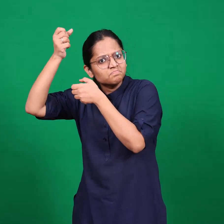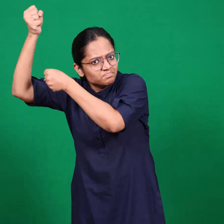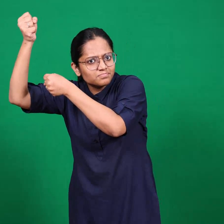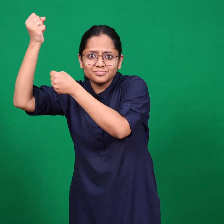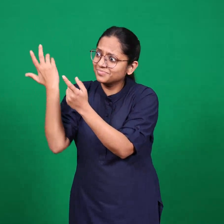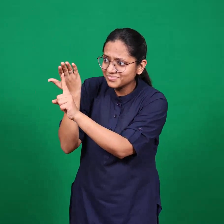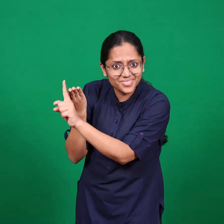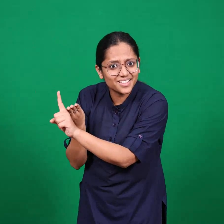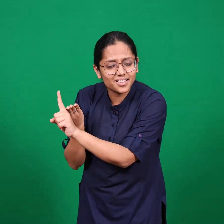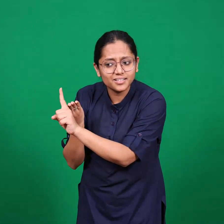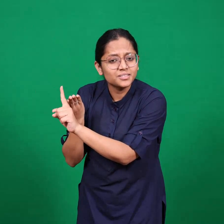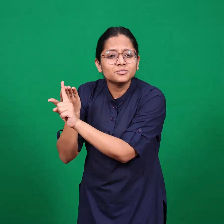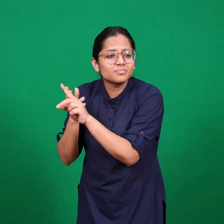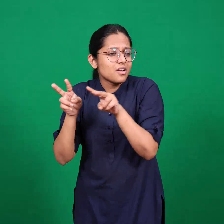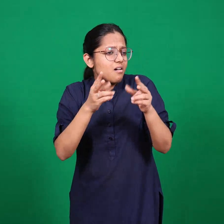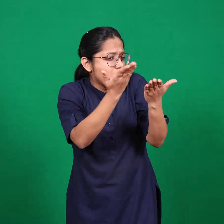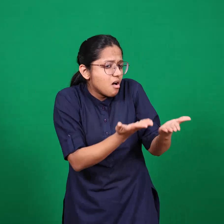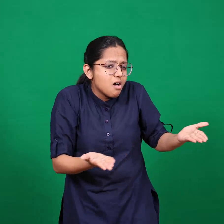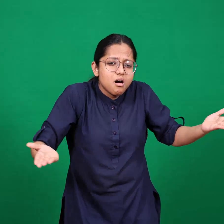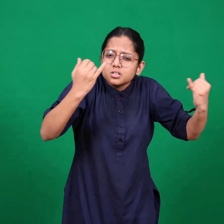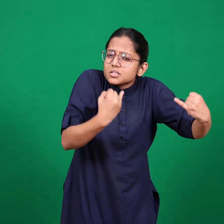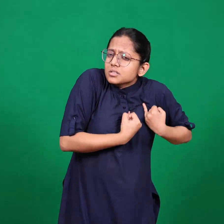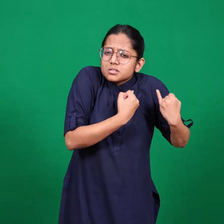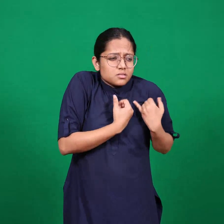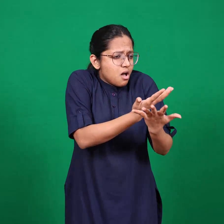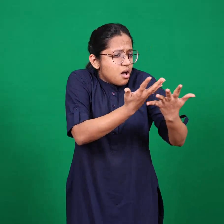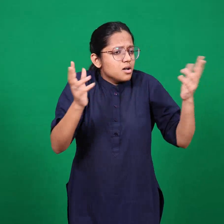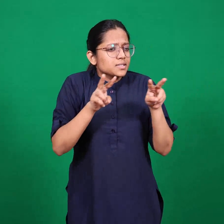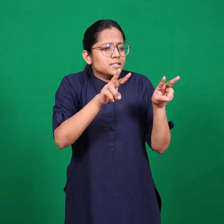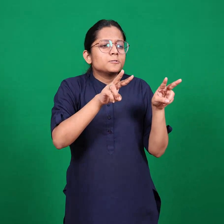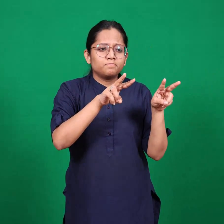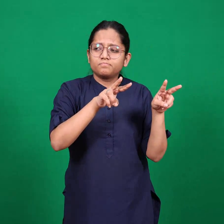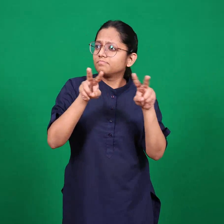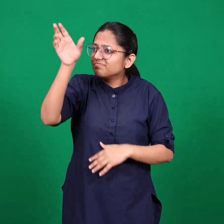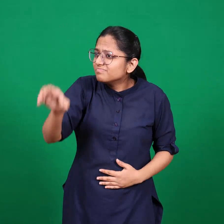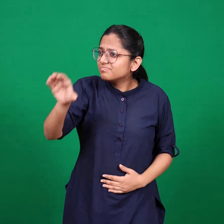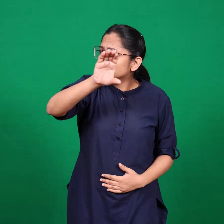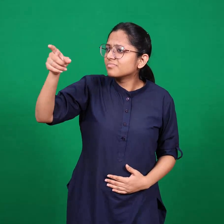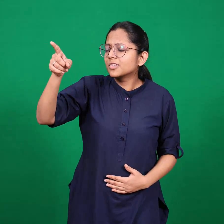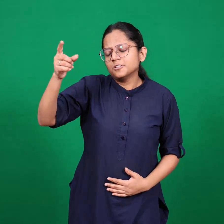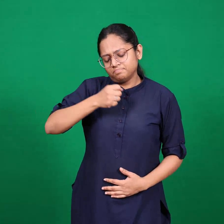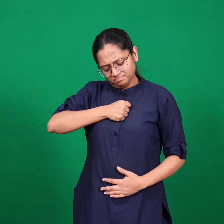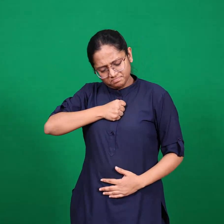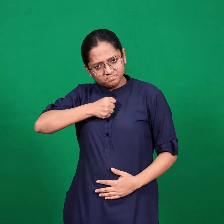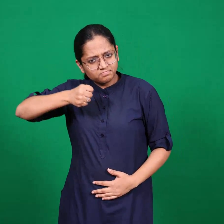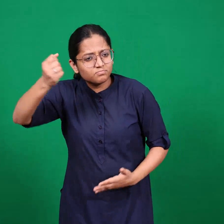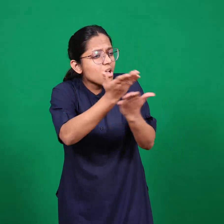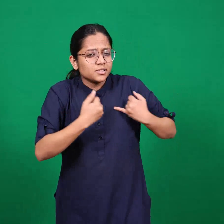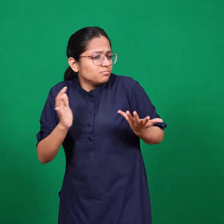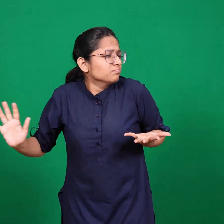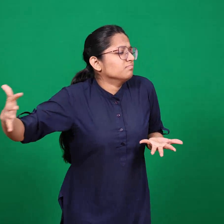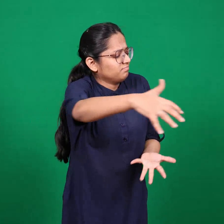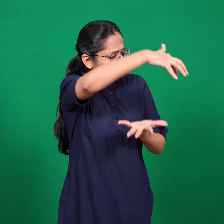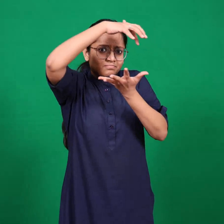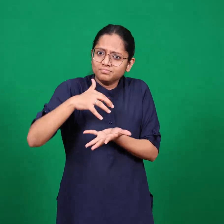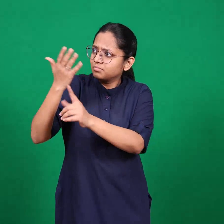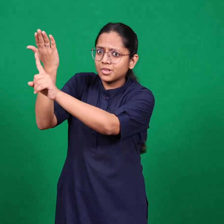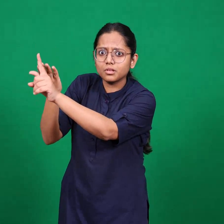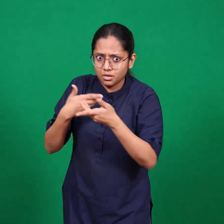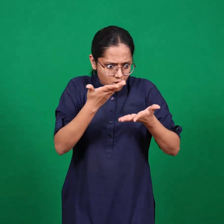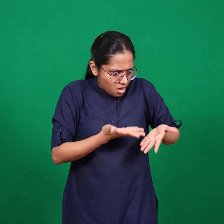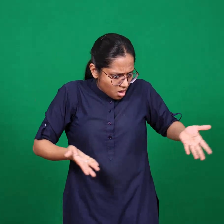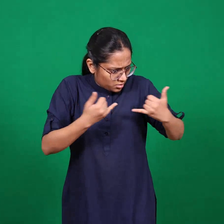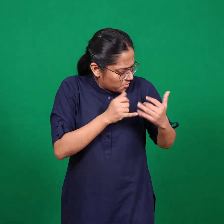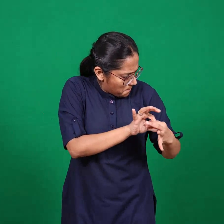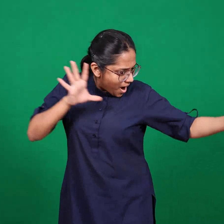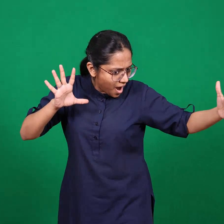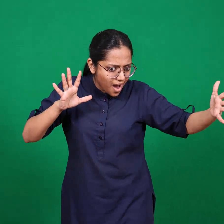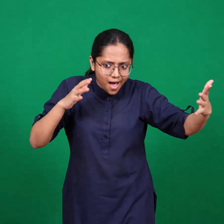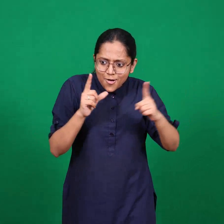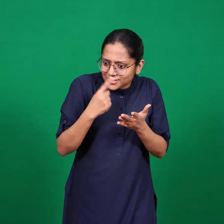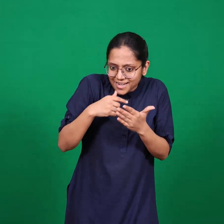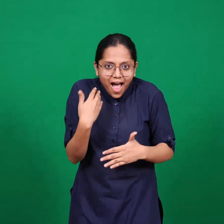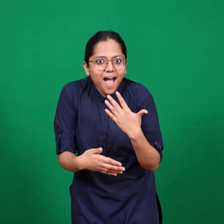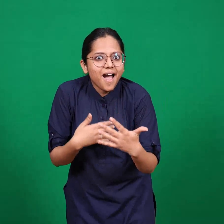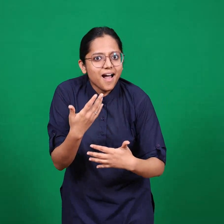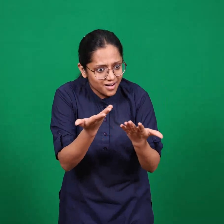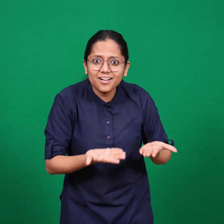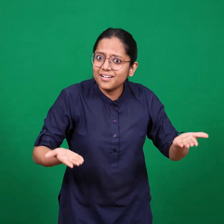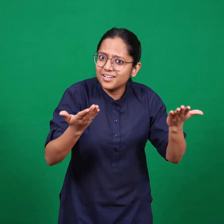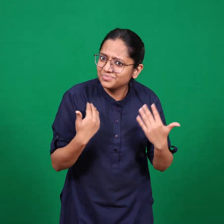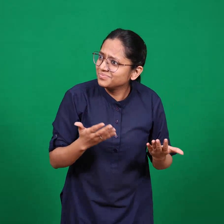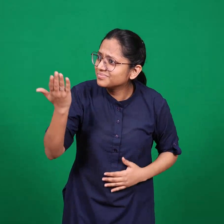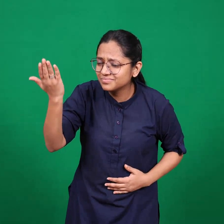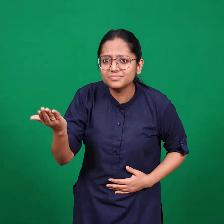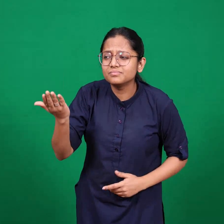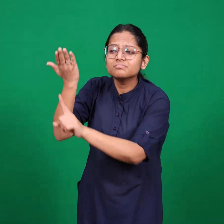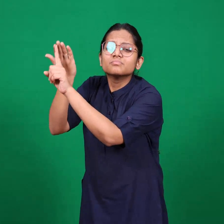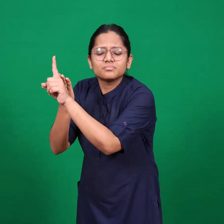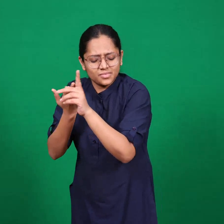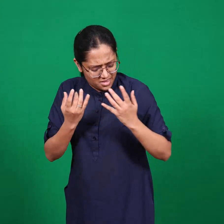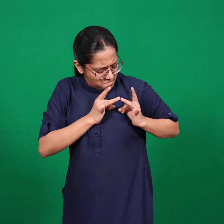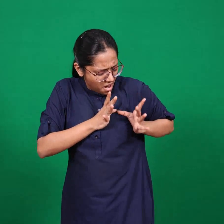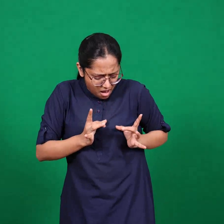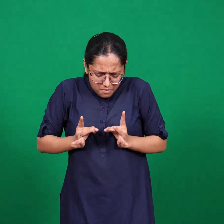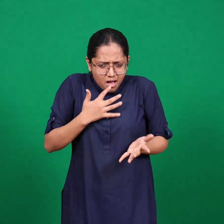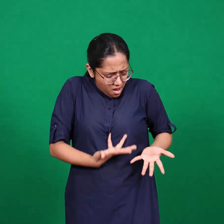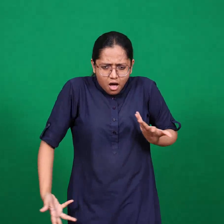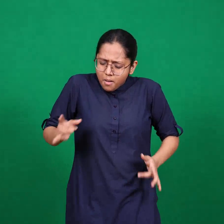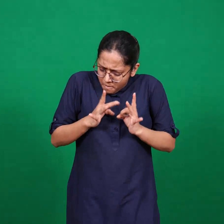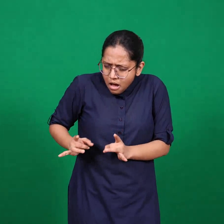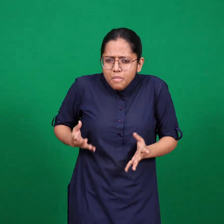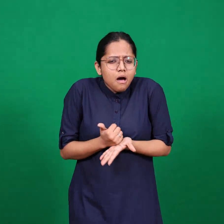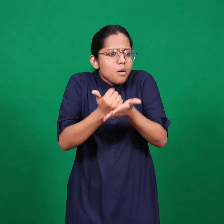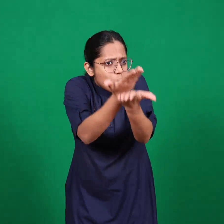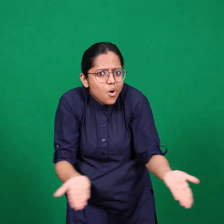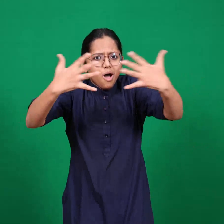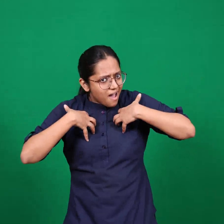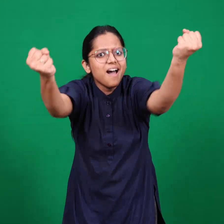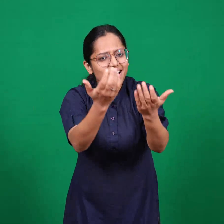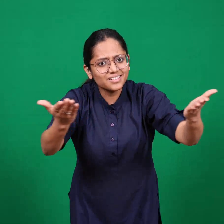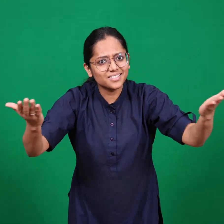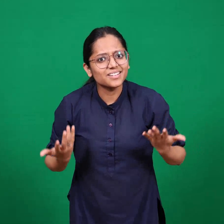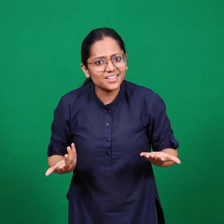He Himself bore our sins in His body on the tree, so that we might die to sin and live to righteousness.